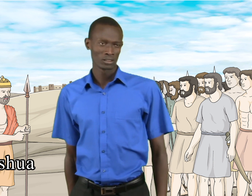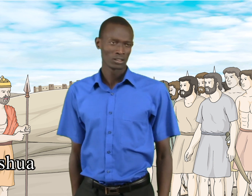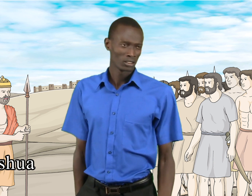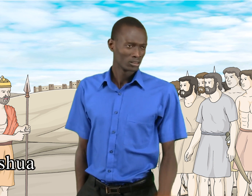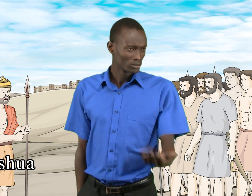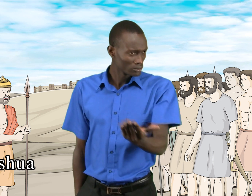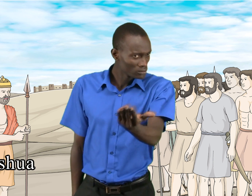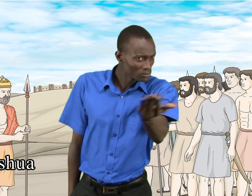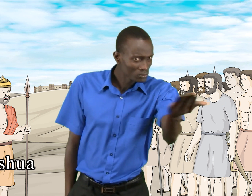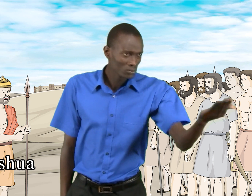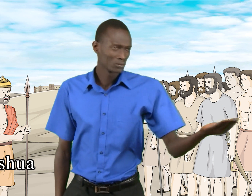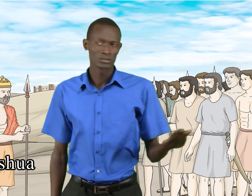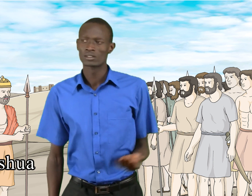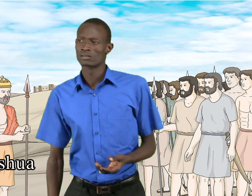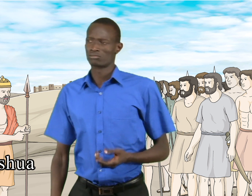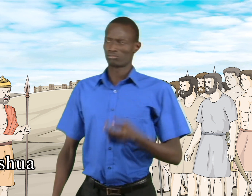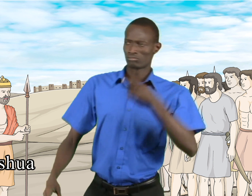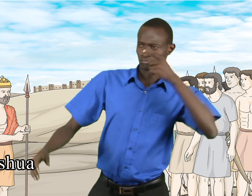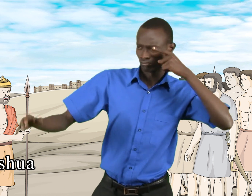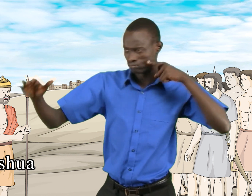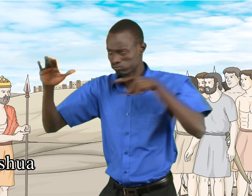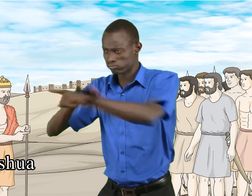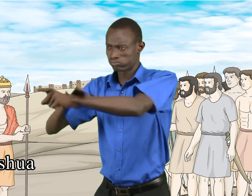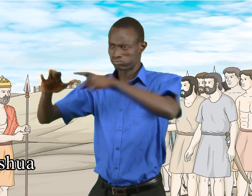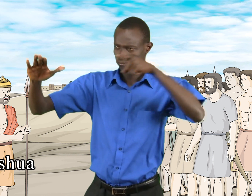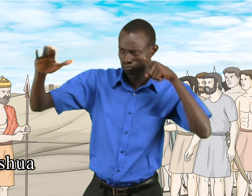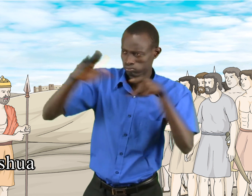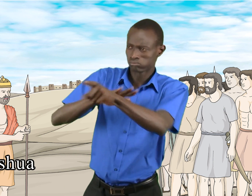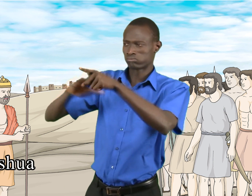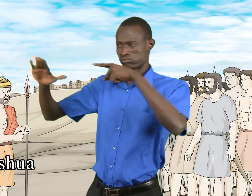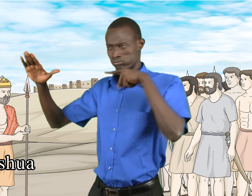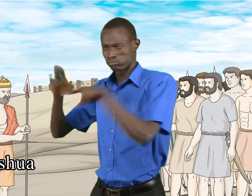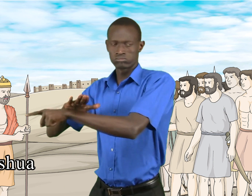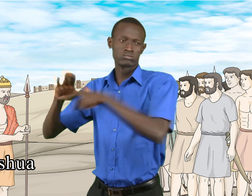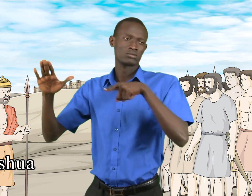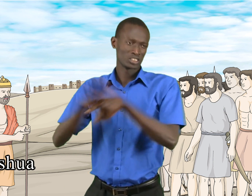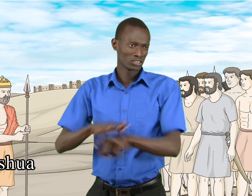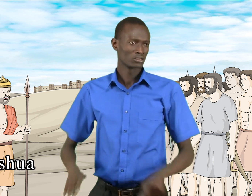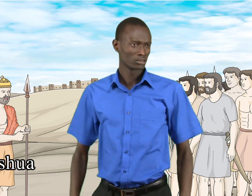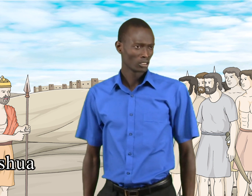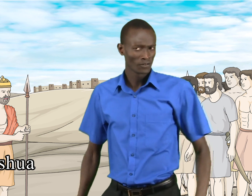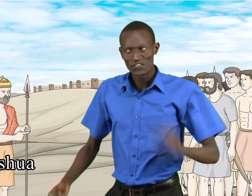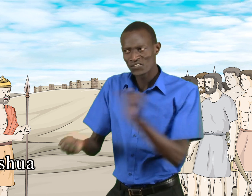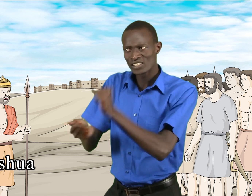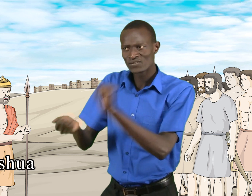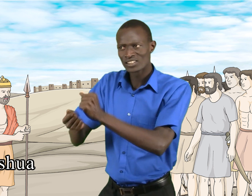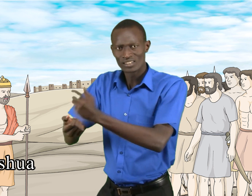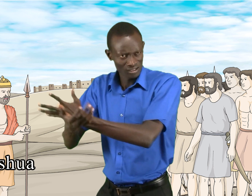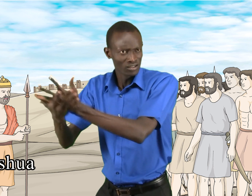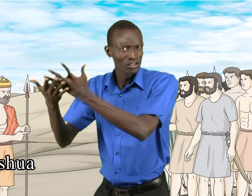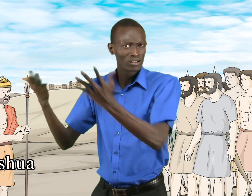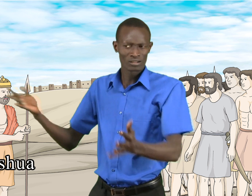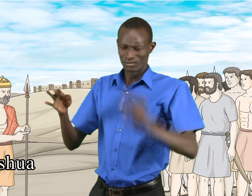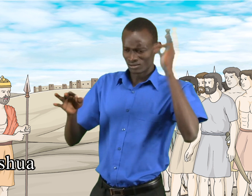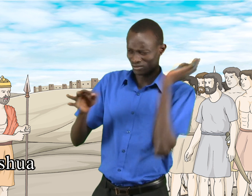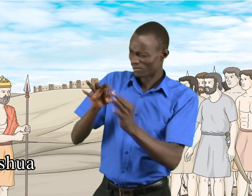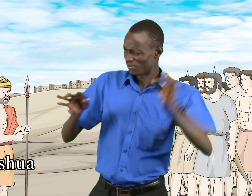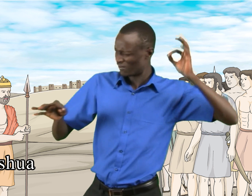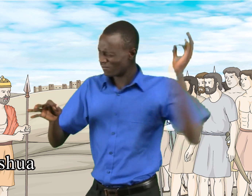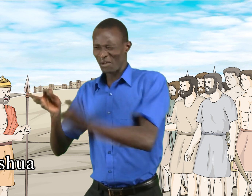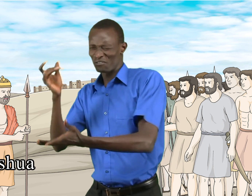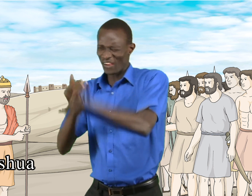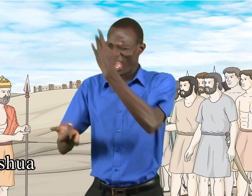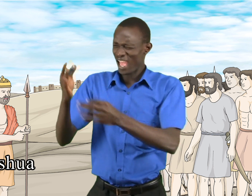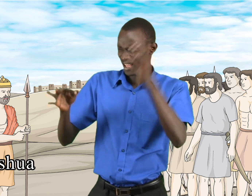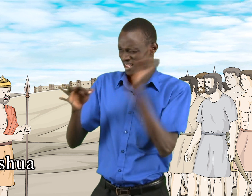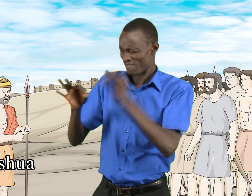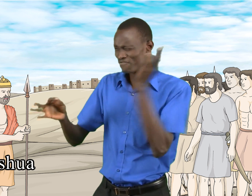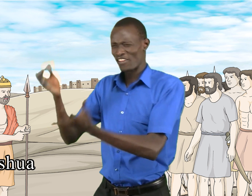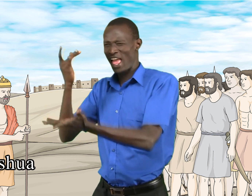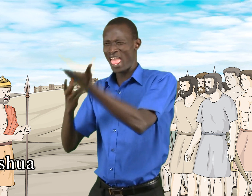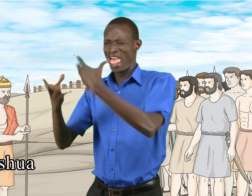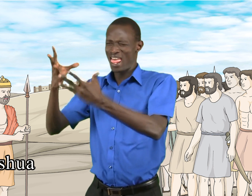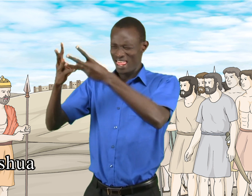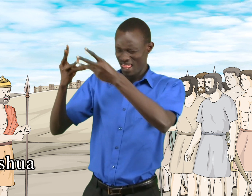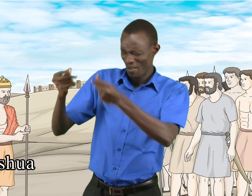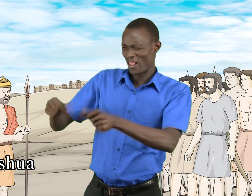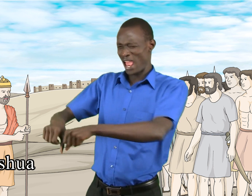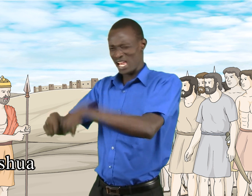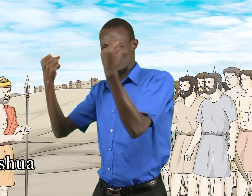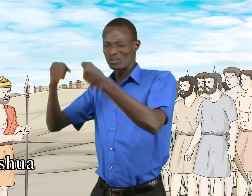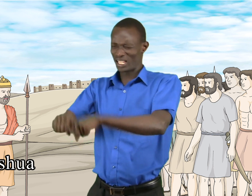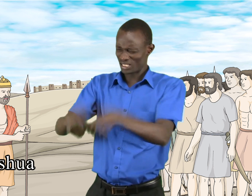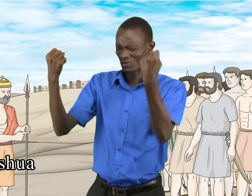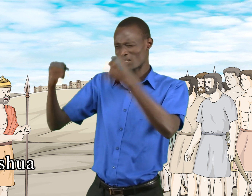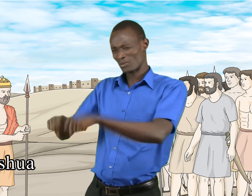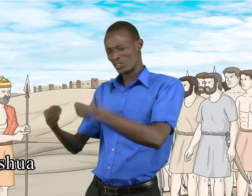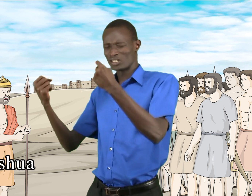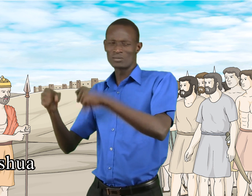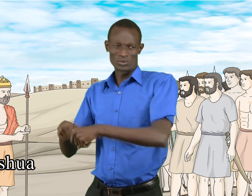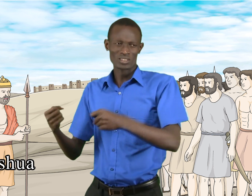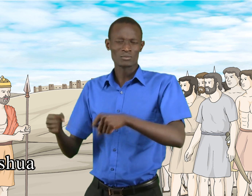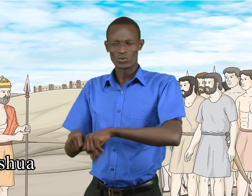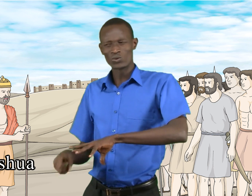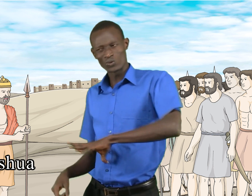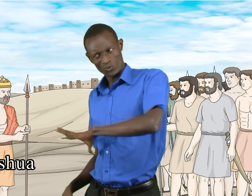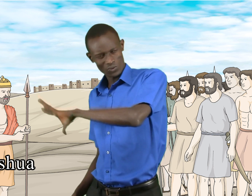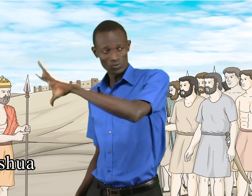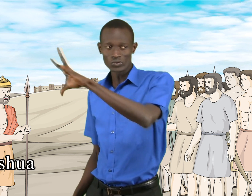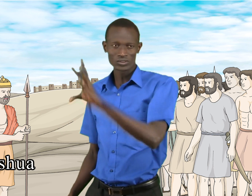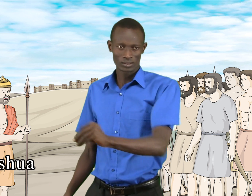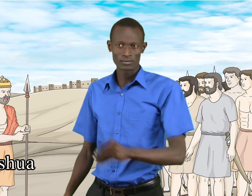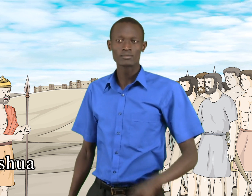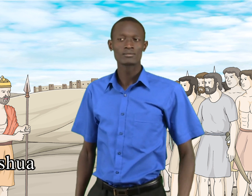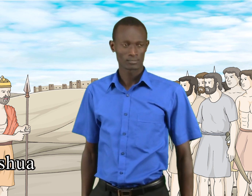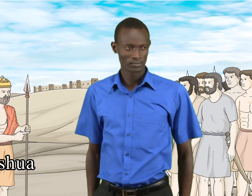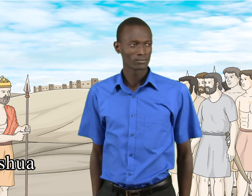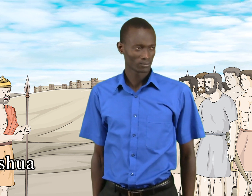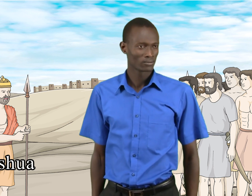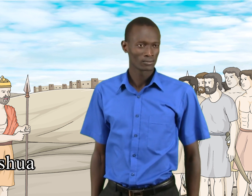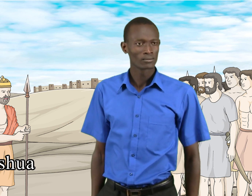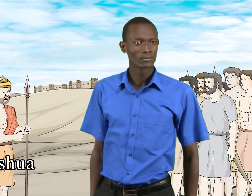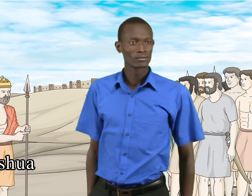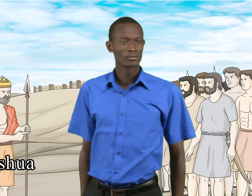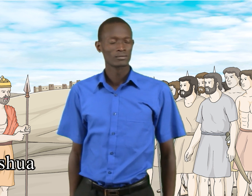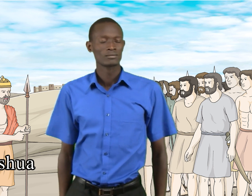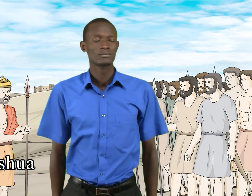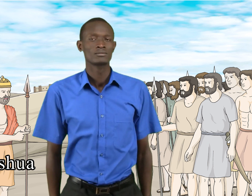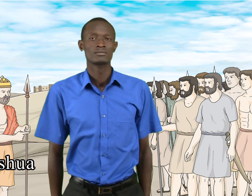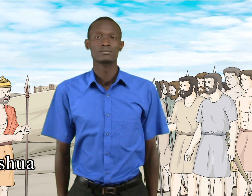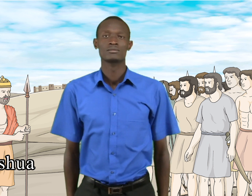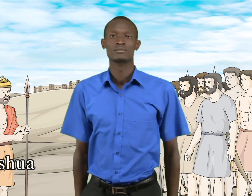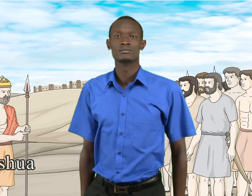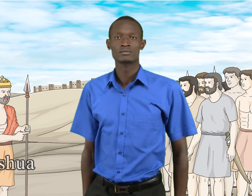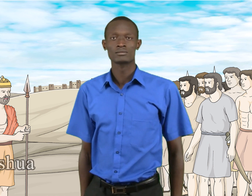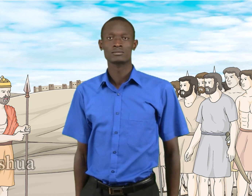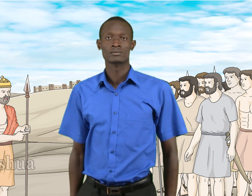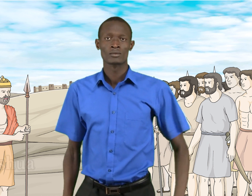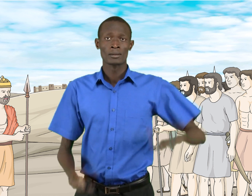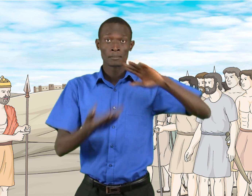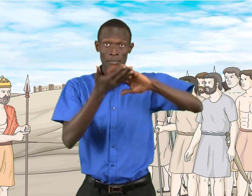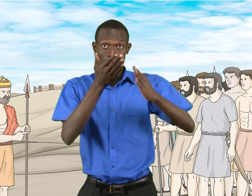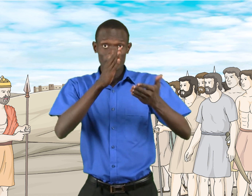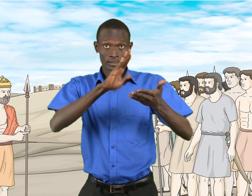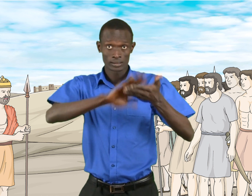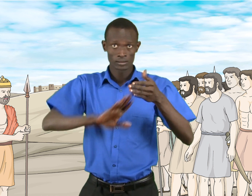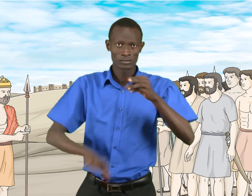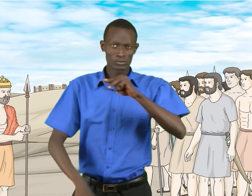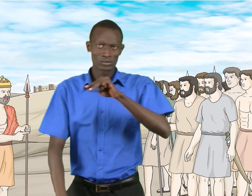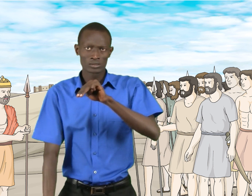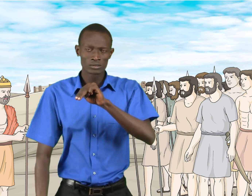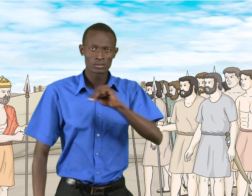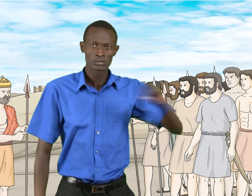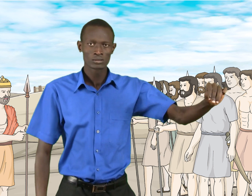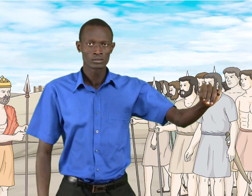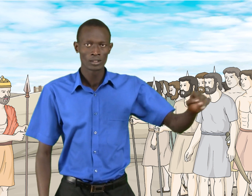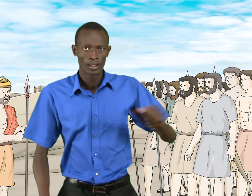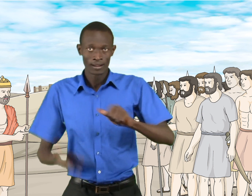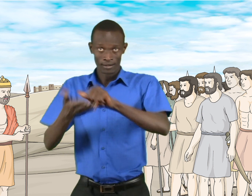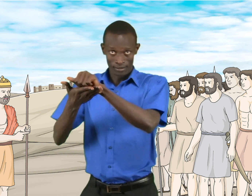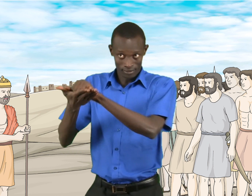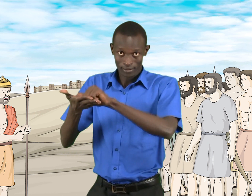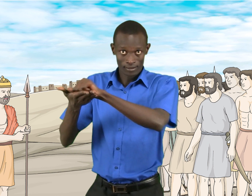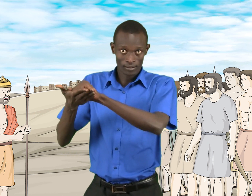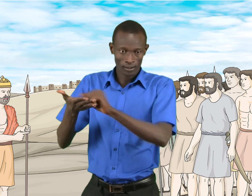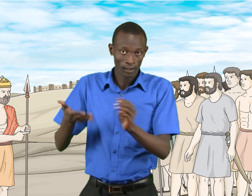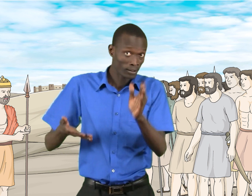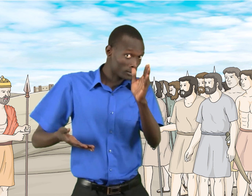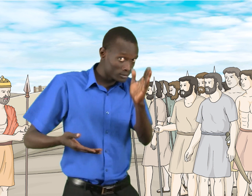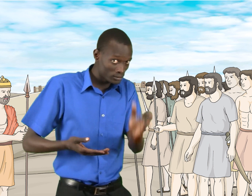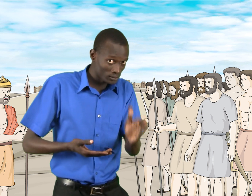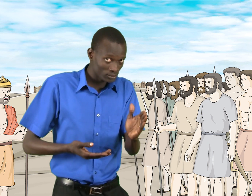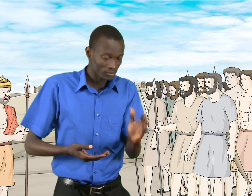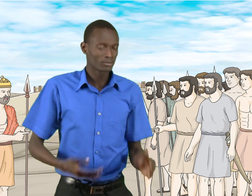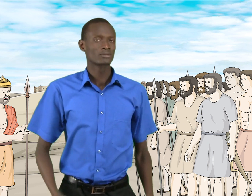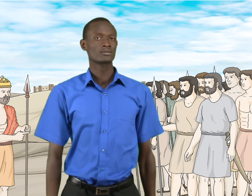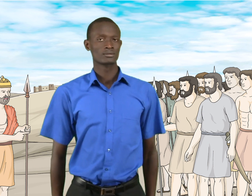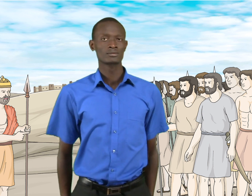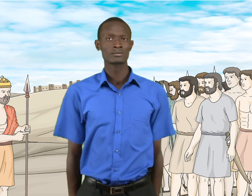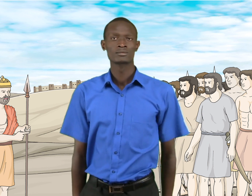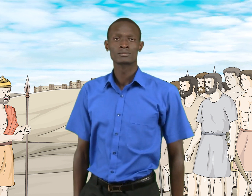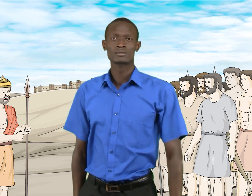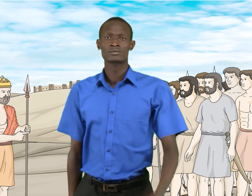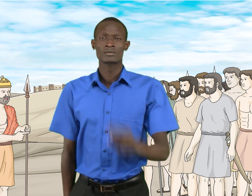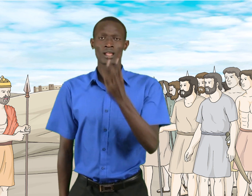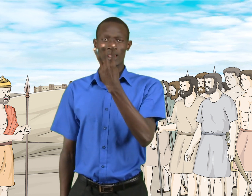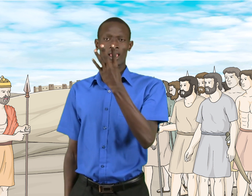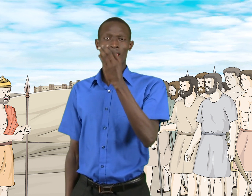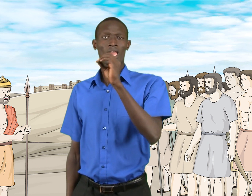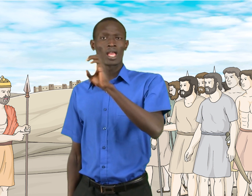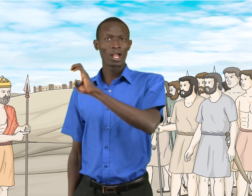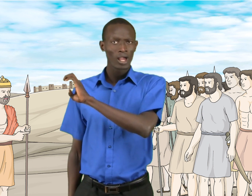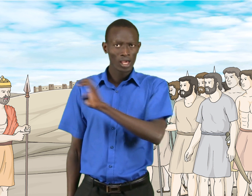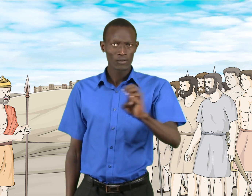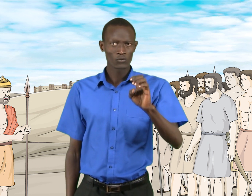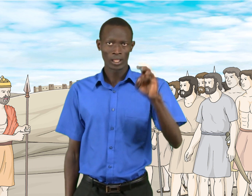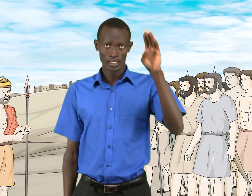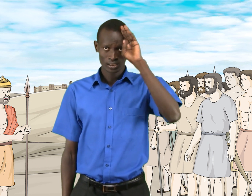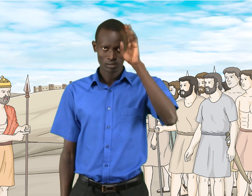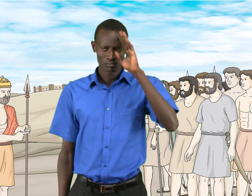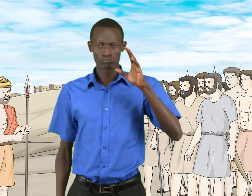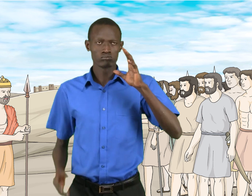So as we flee from them, you are to rise from the ambush and seize the city, for the LORD your God will deliver it into your hand. And when you have taken the city, set it on fire.